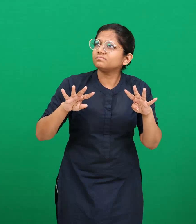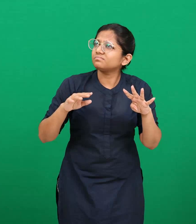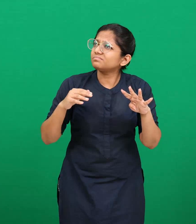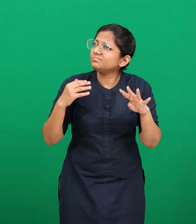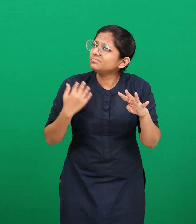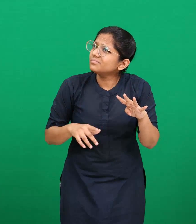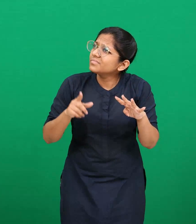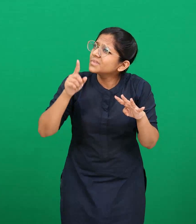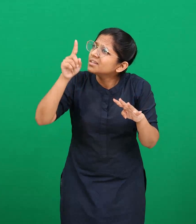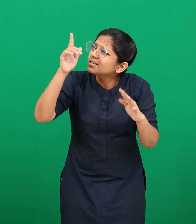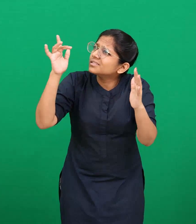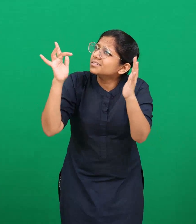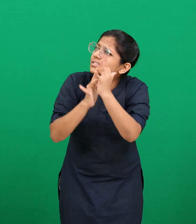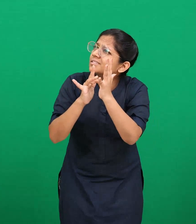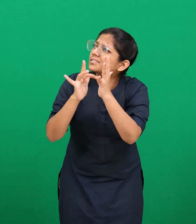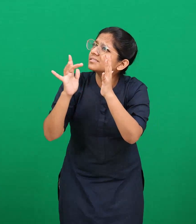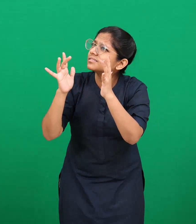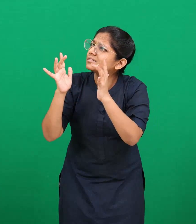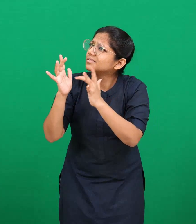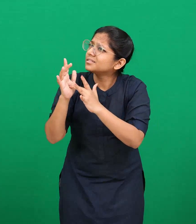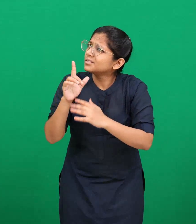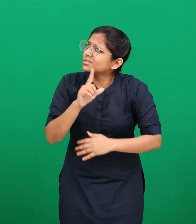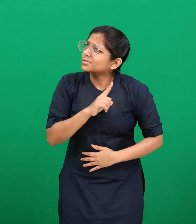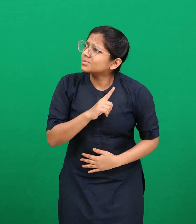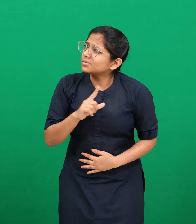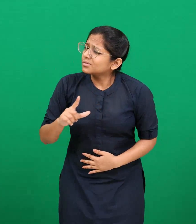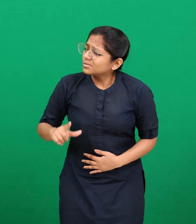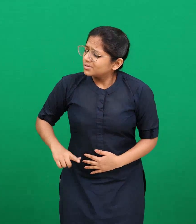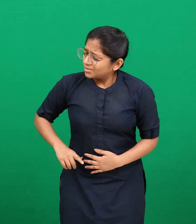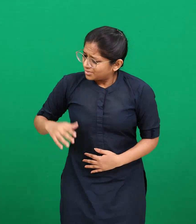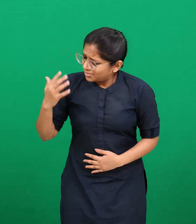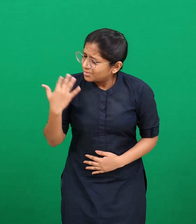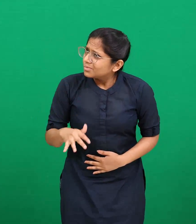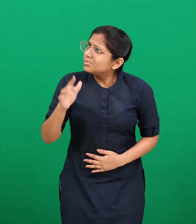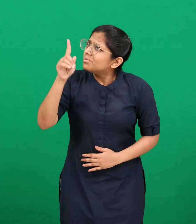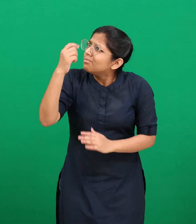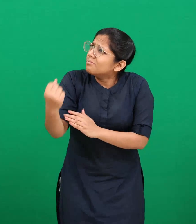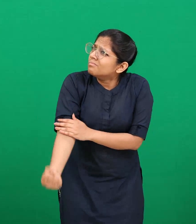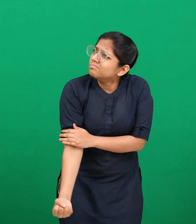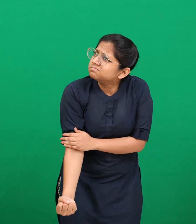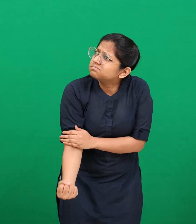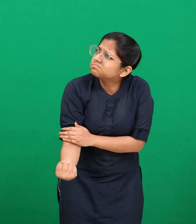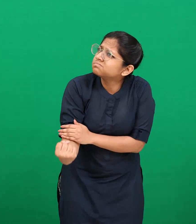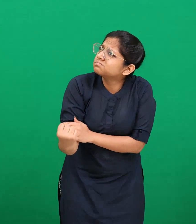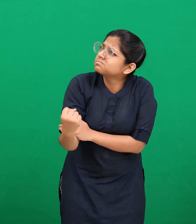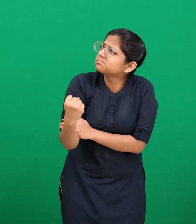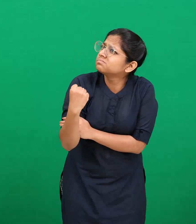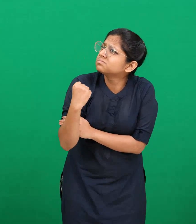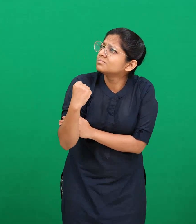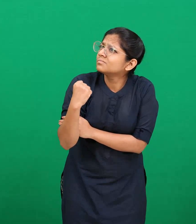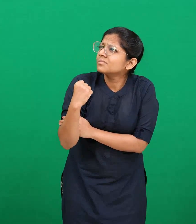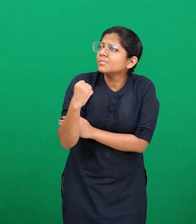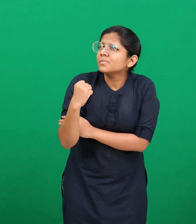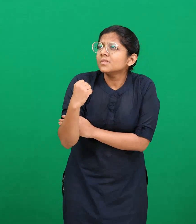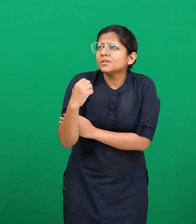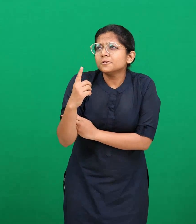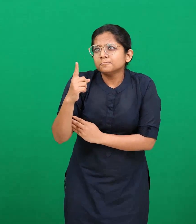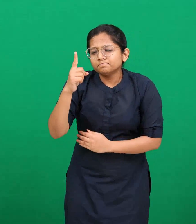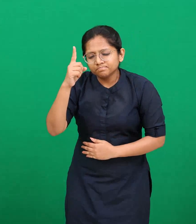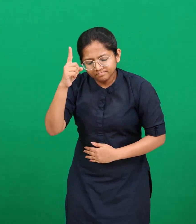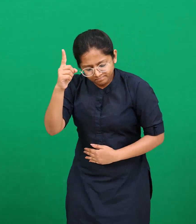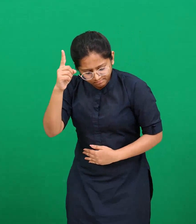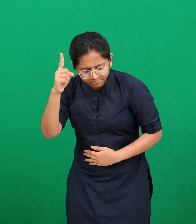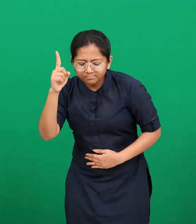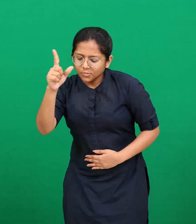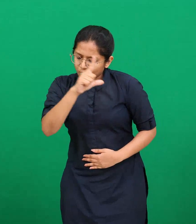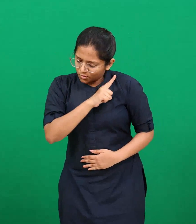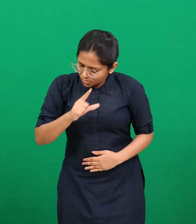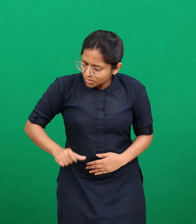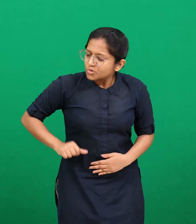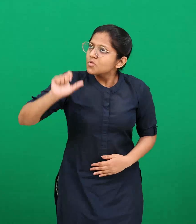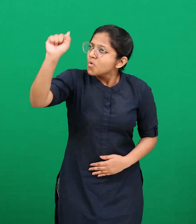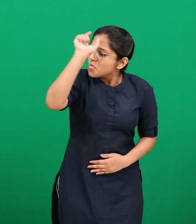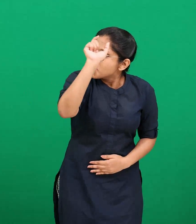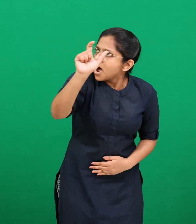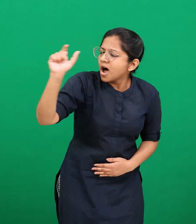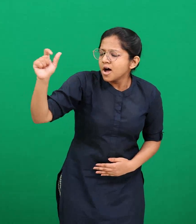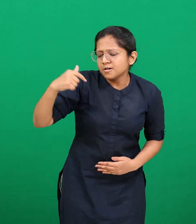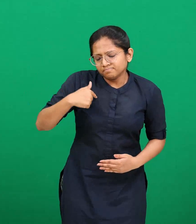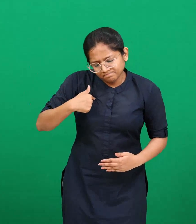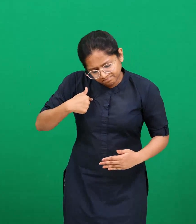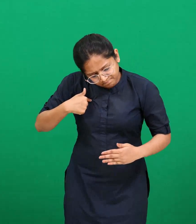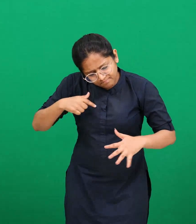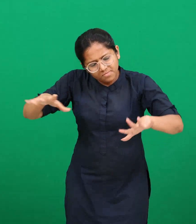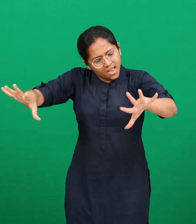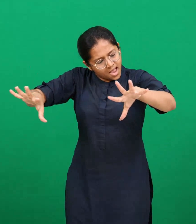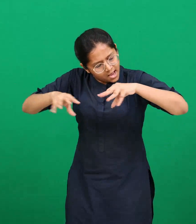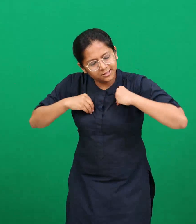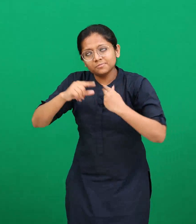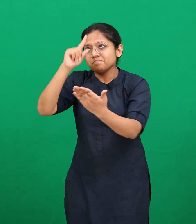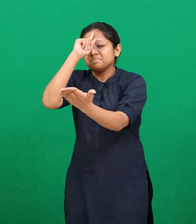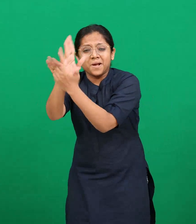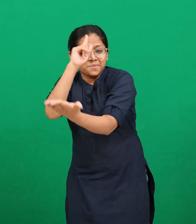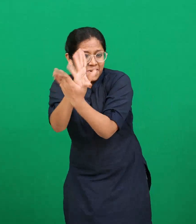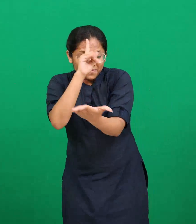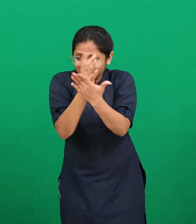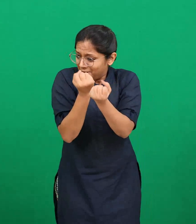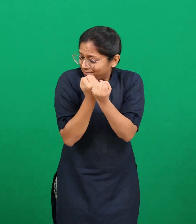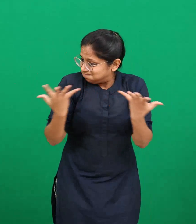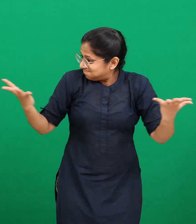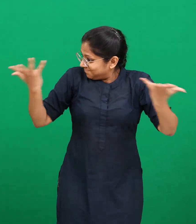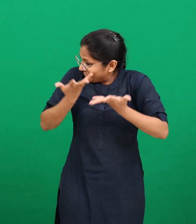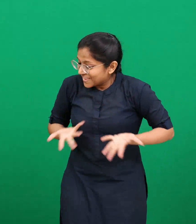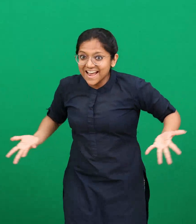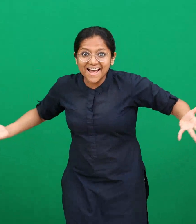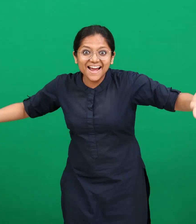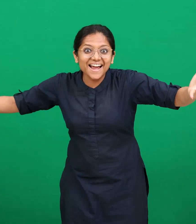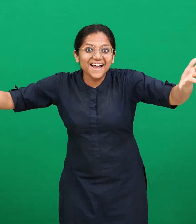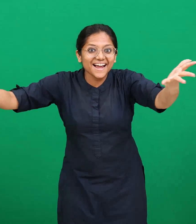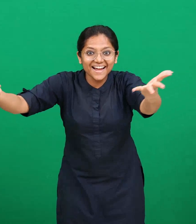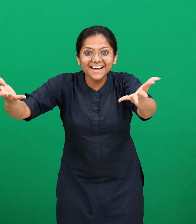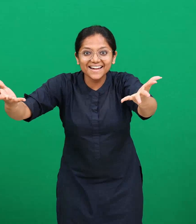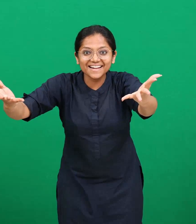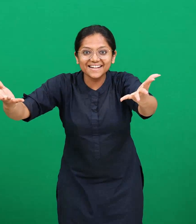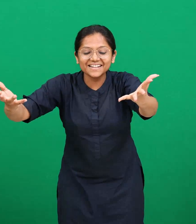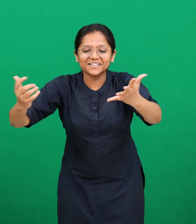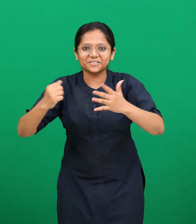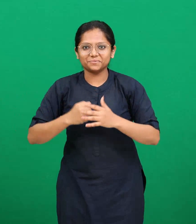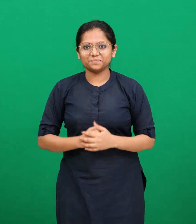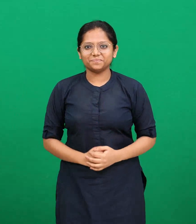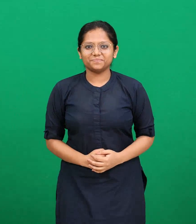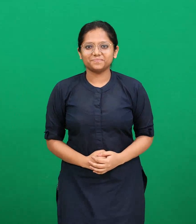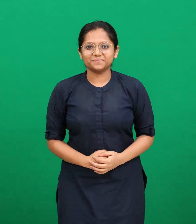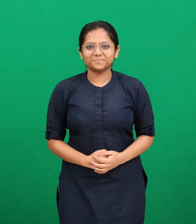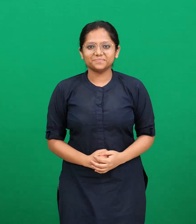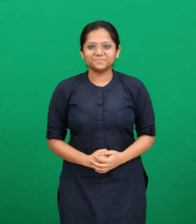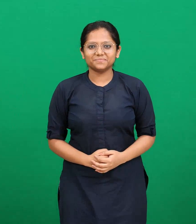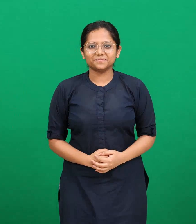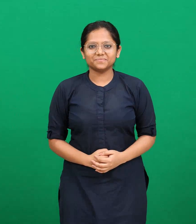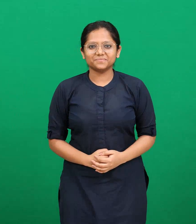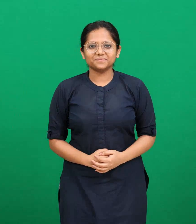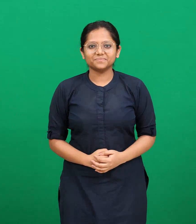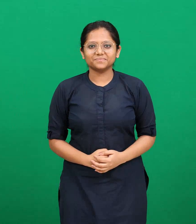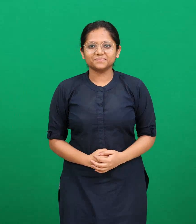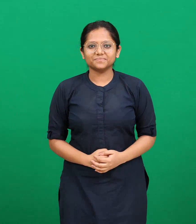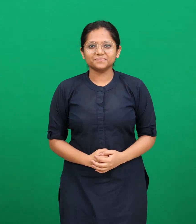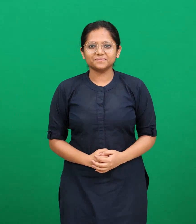So the word of the Lord powerfully continued to spread and prevail.